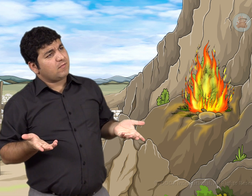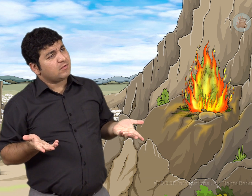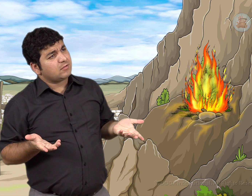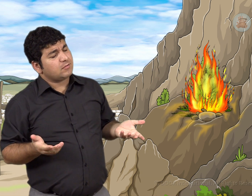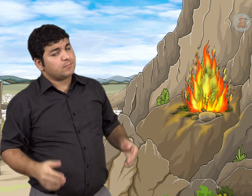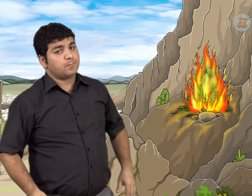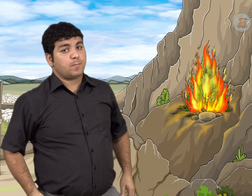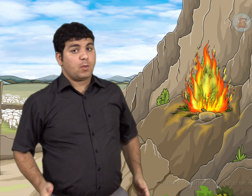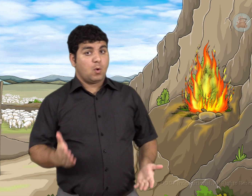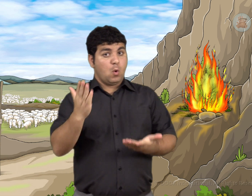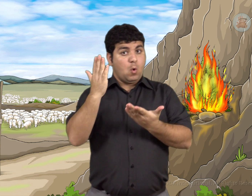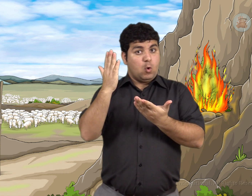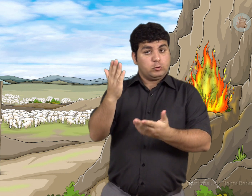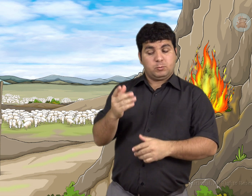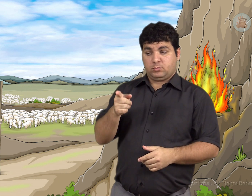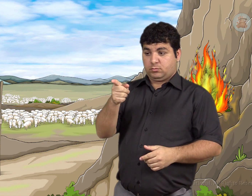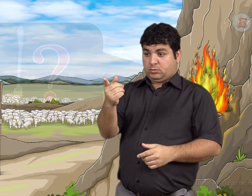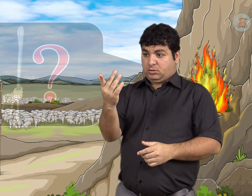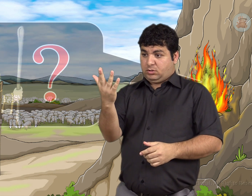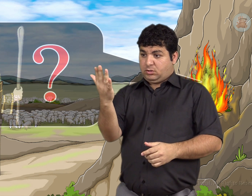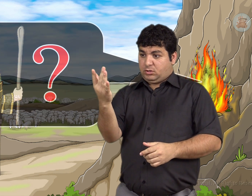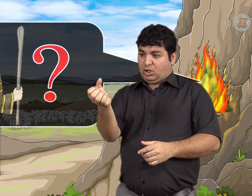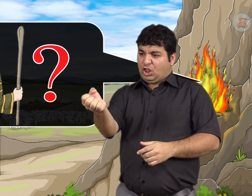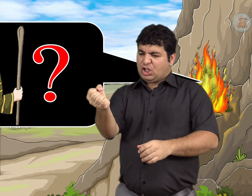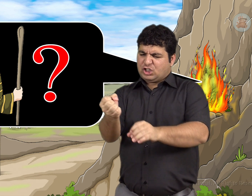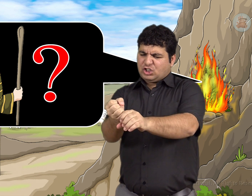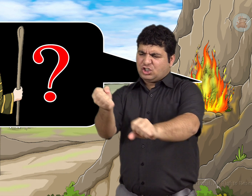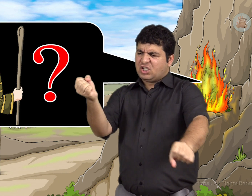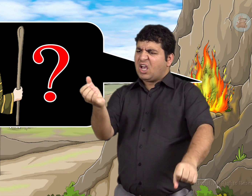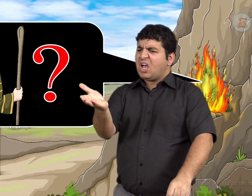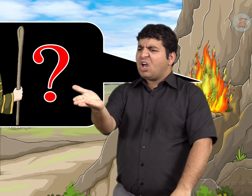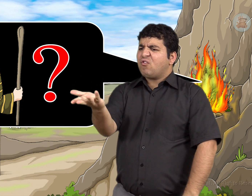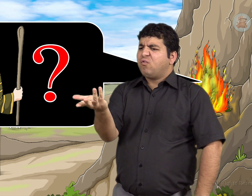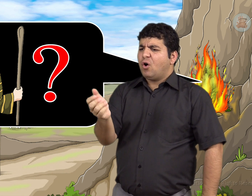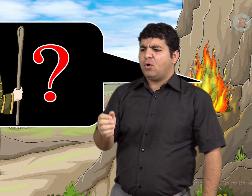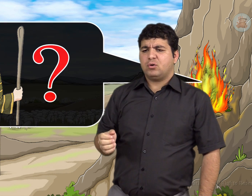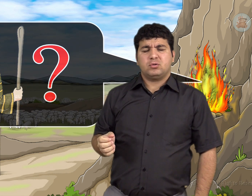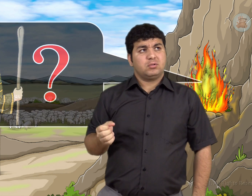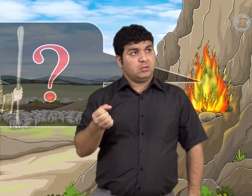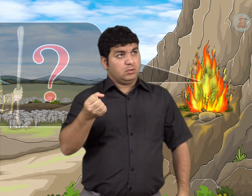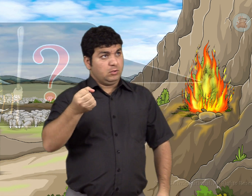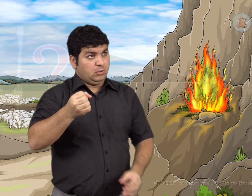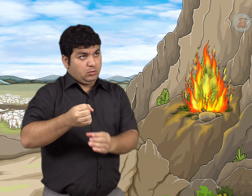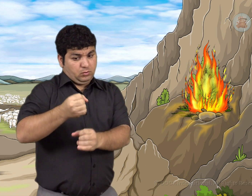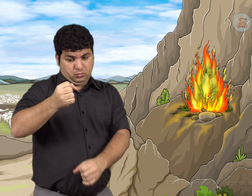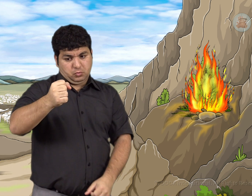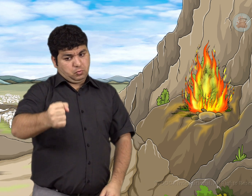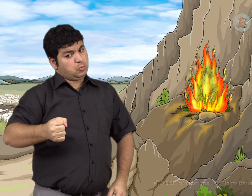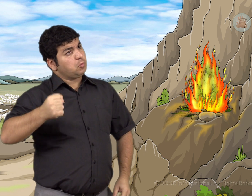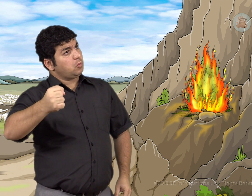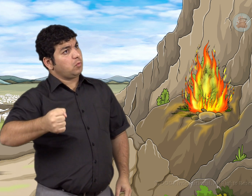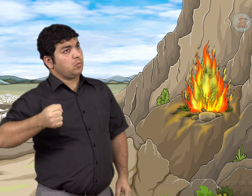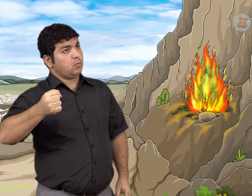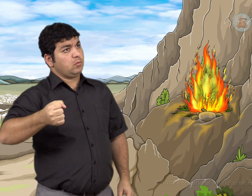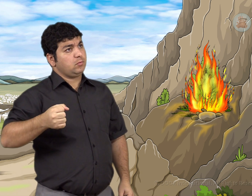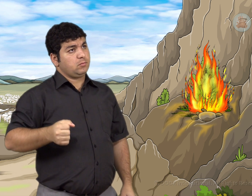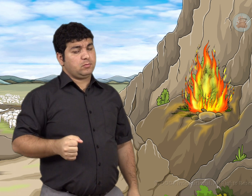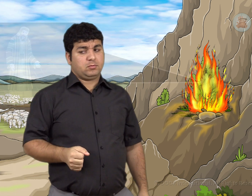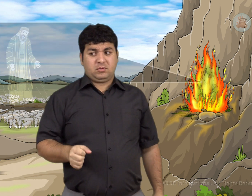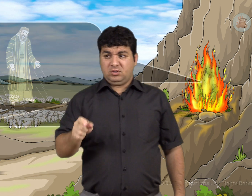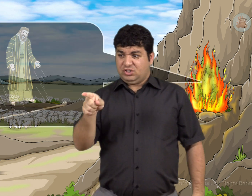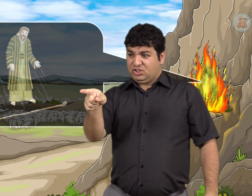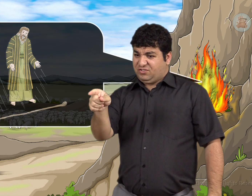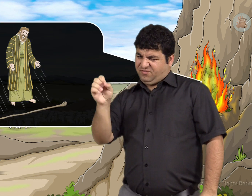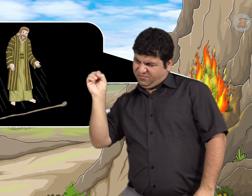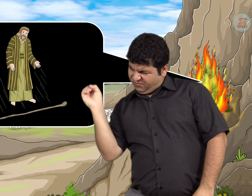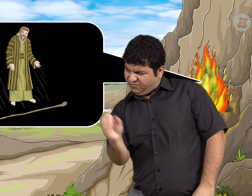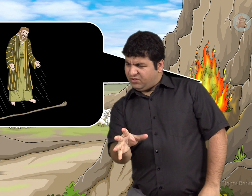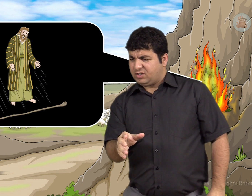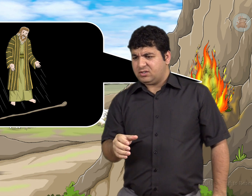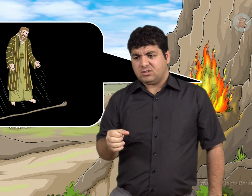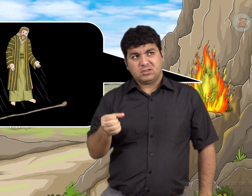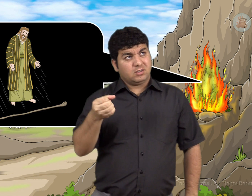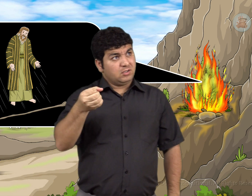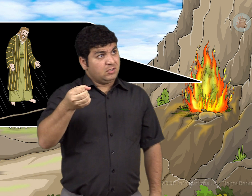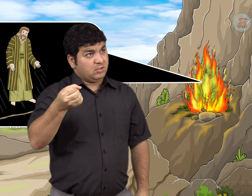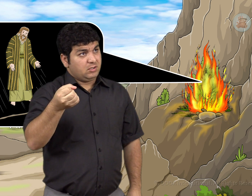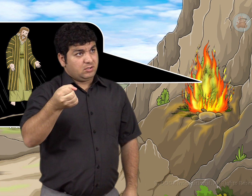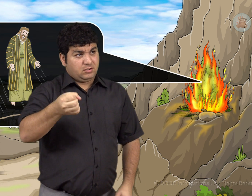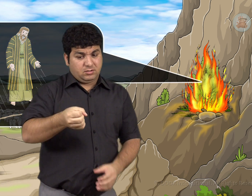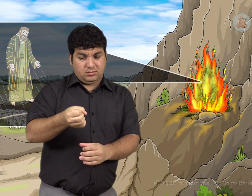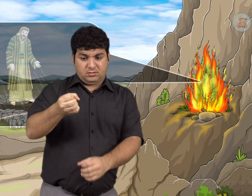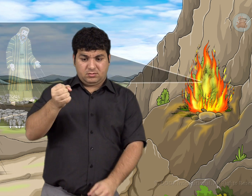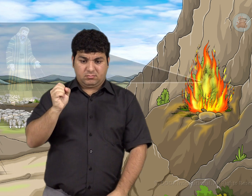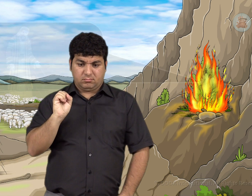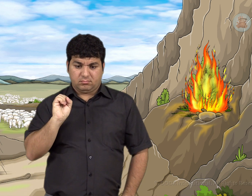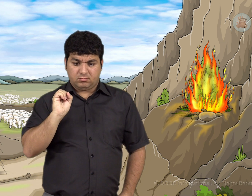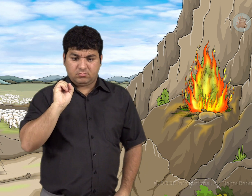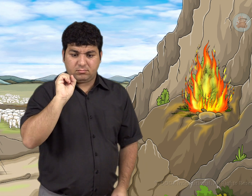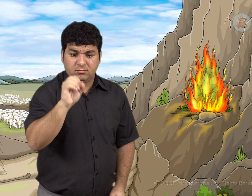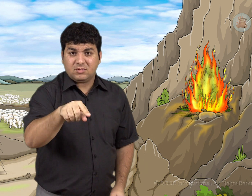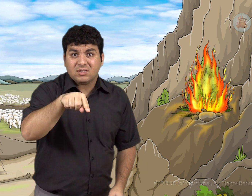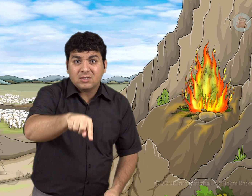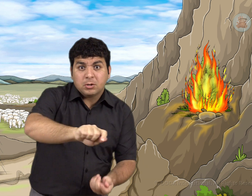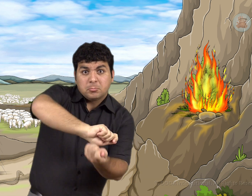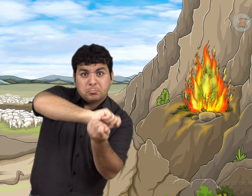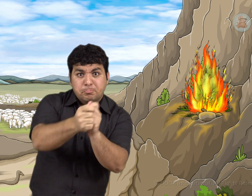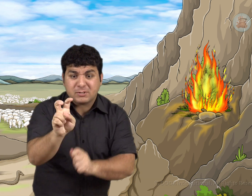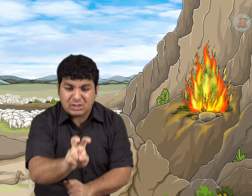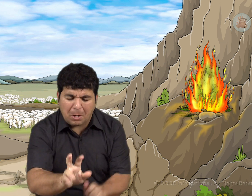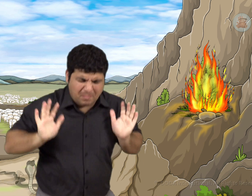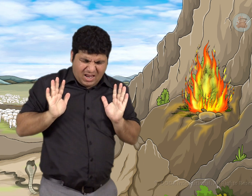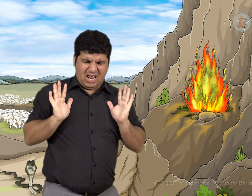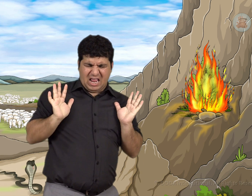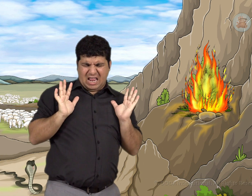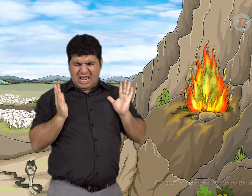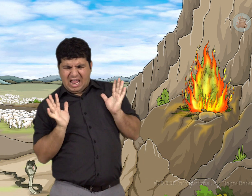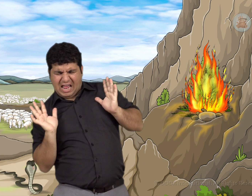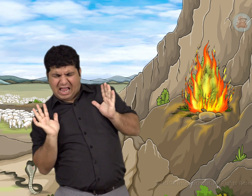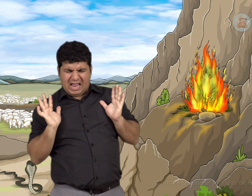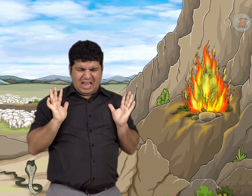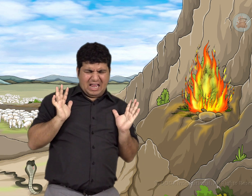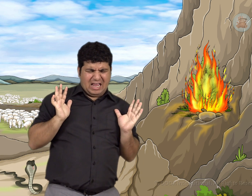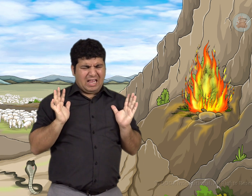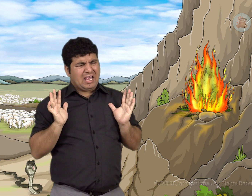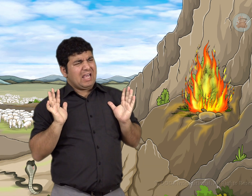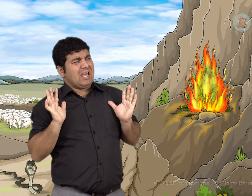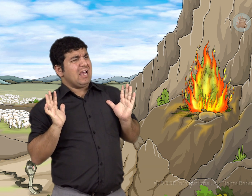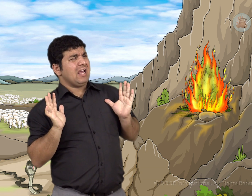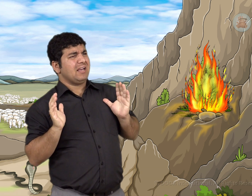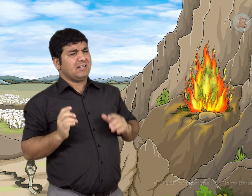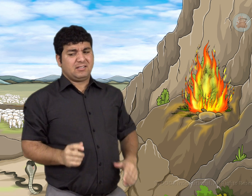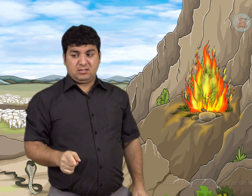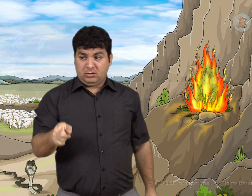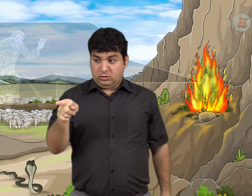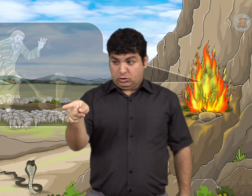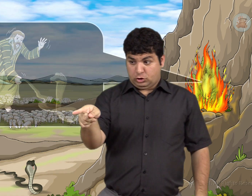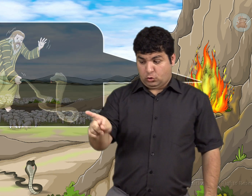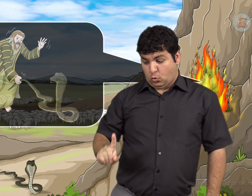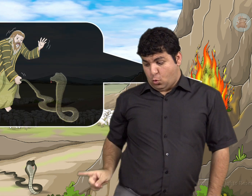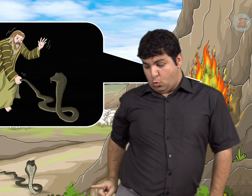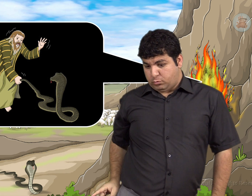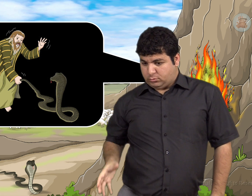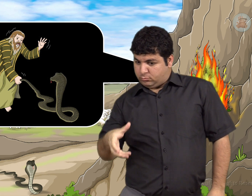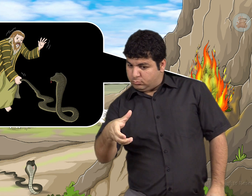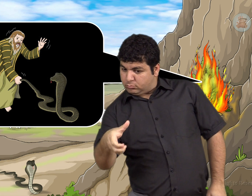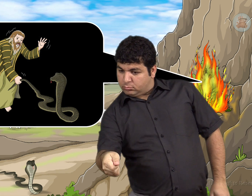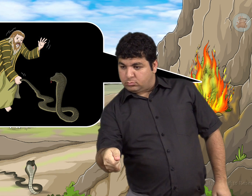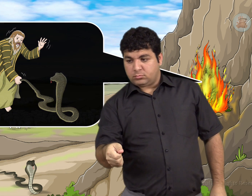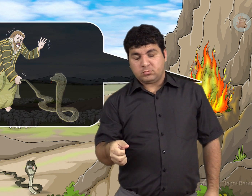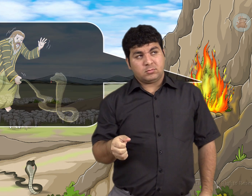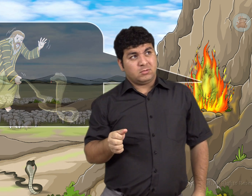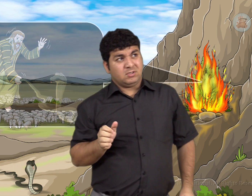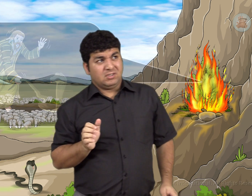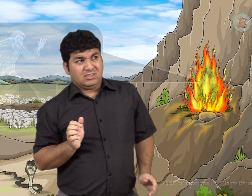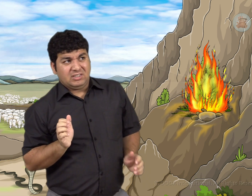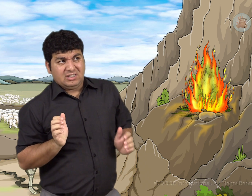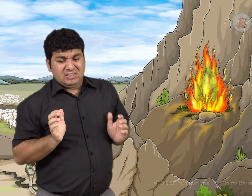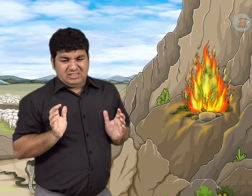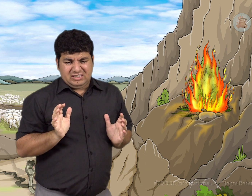For they may say, ‘The LORD has not appeared to you.’” And the LORD asked him, “What is that in your hand?” “A staff,” he replied. “Throw it on the ground,” said the LORD. So Moses threw it on the ground, and it became a snake, and he ran from it.